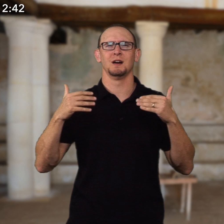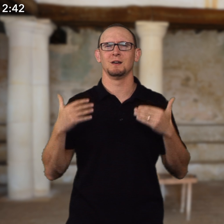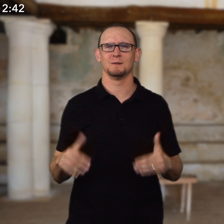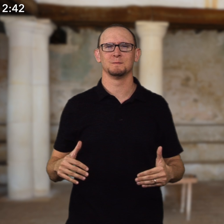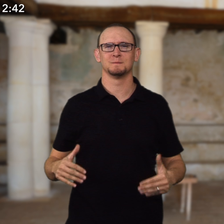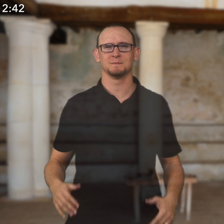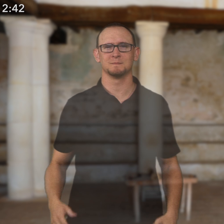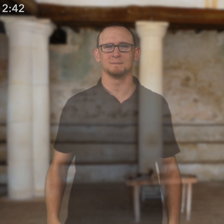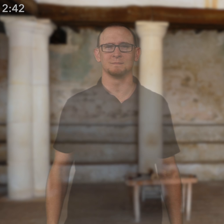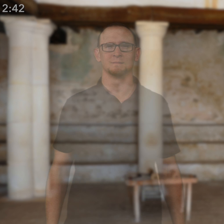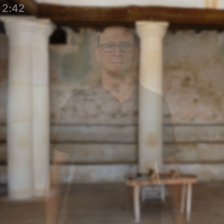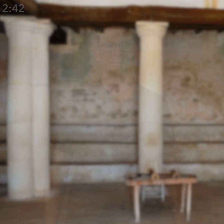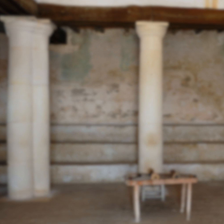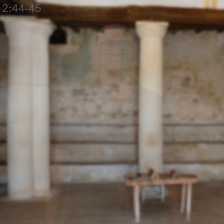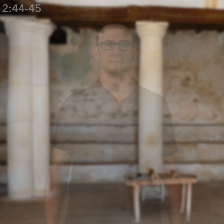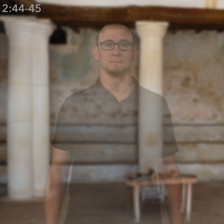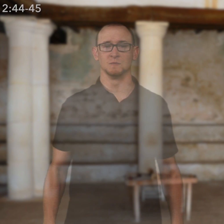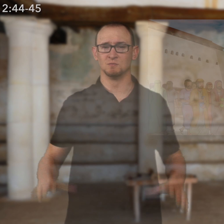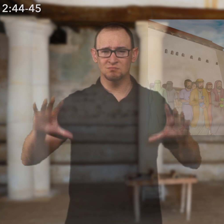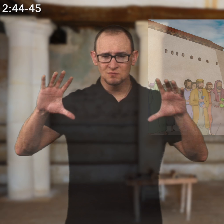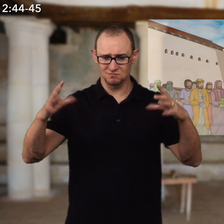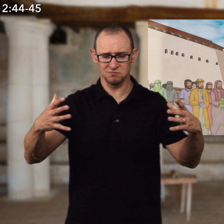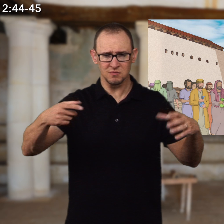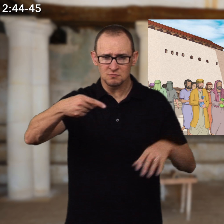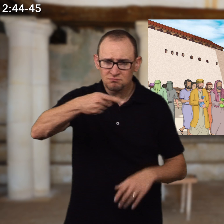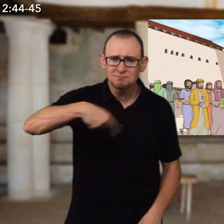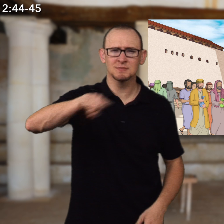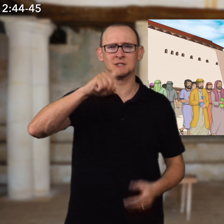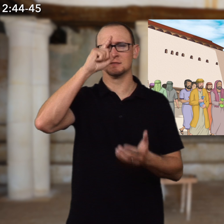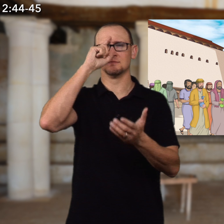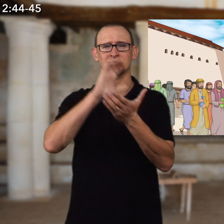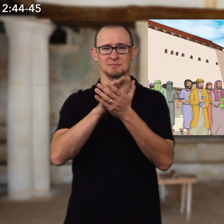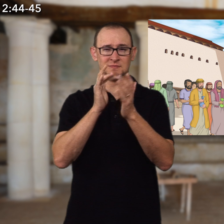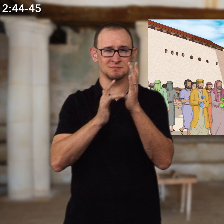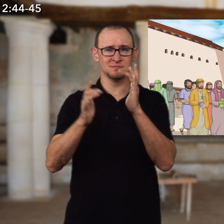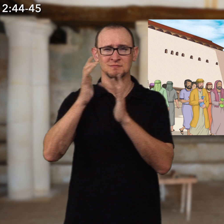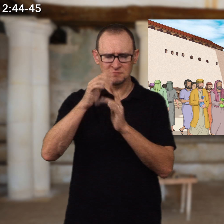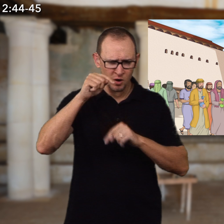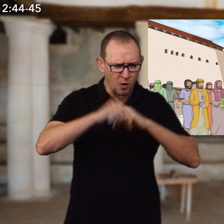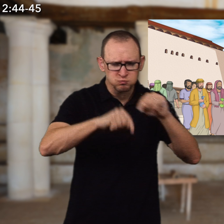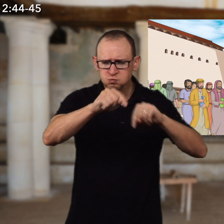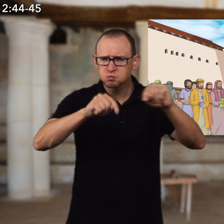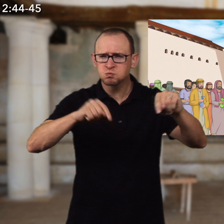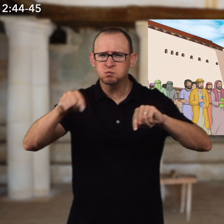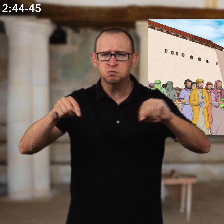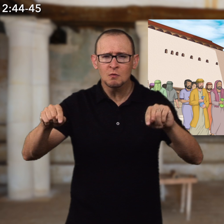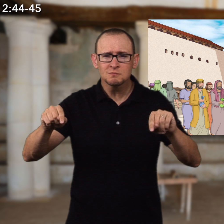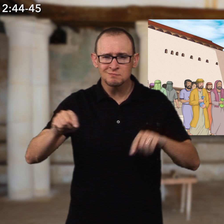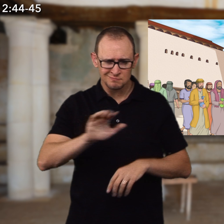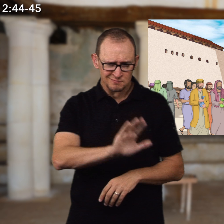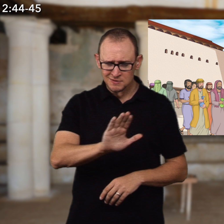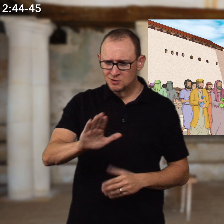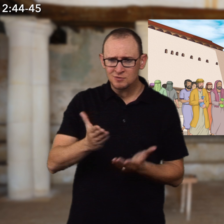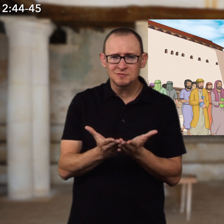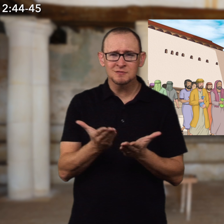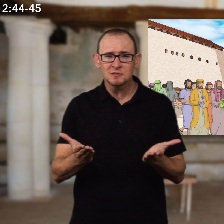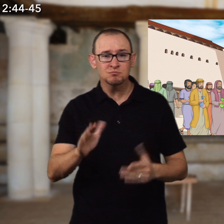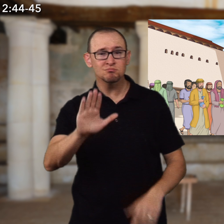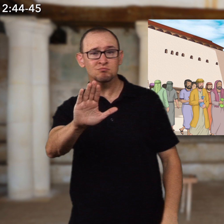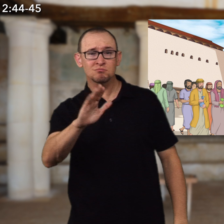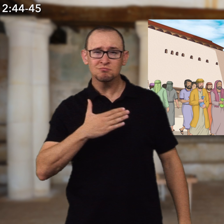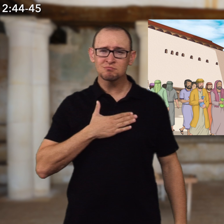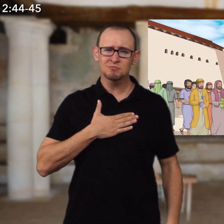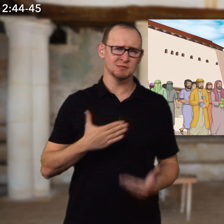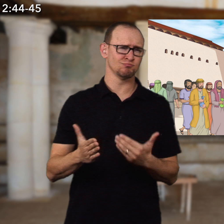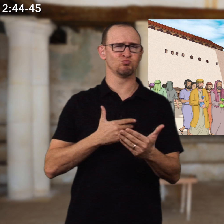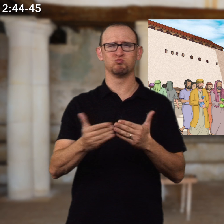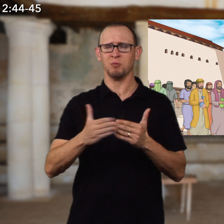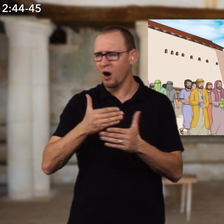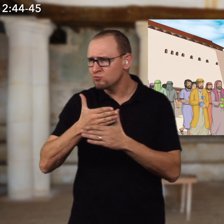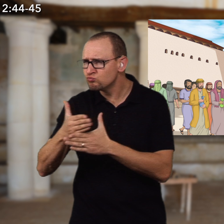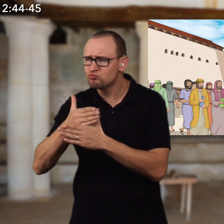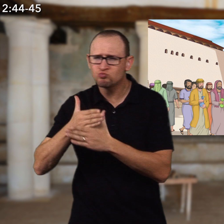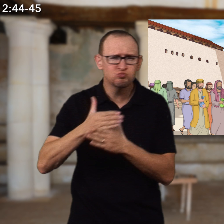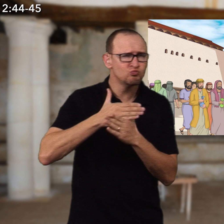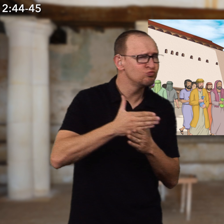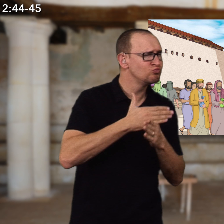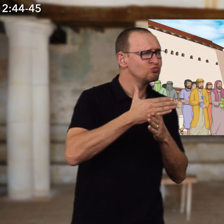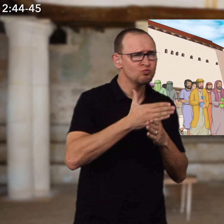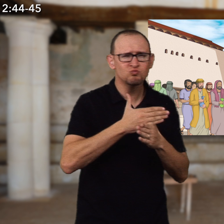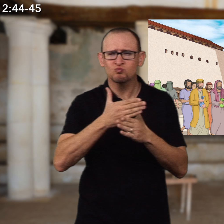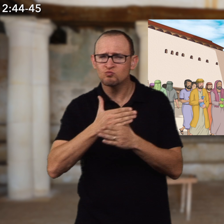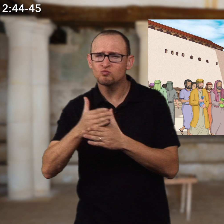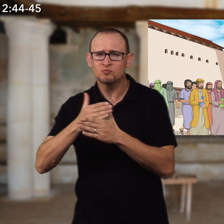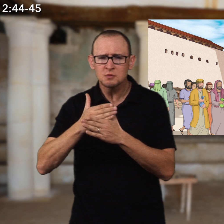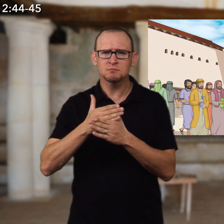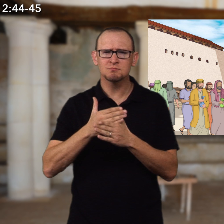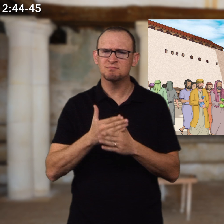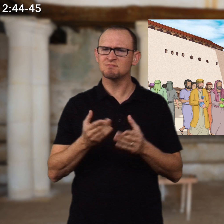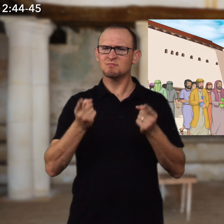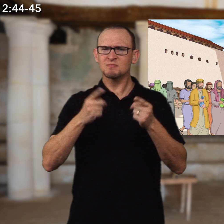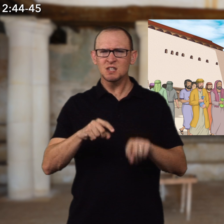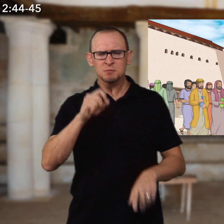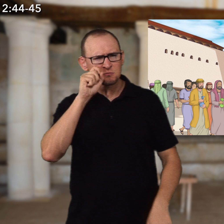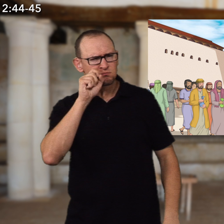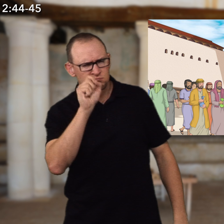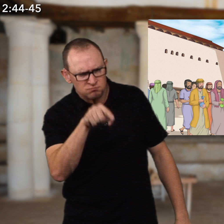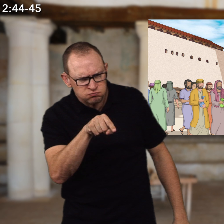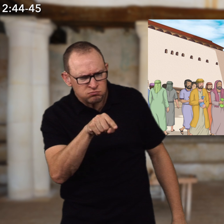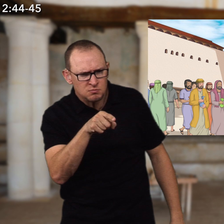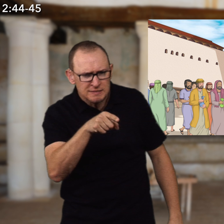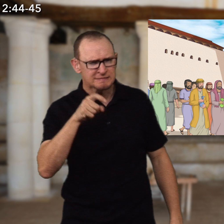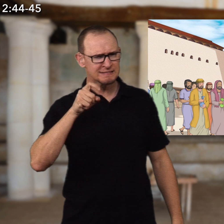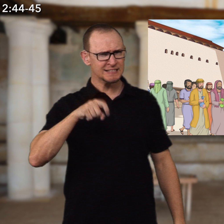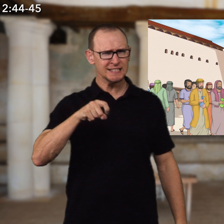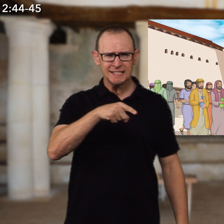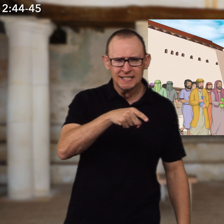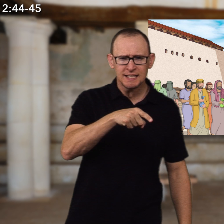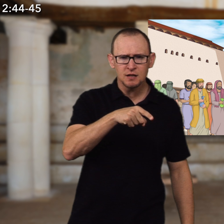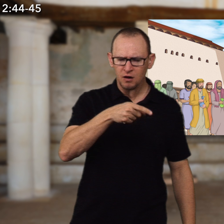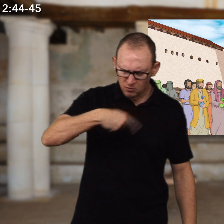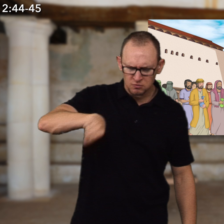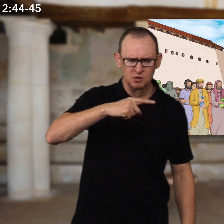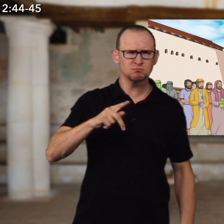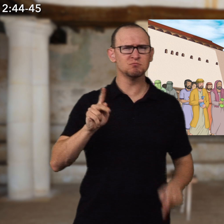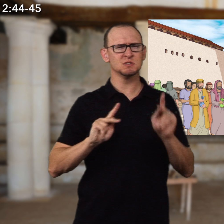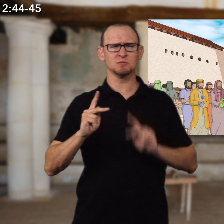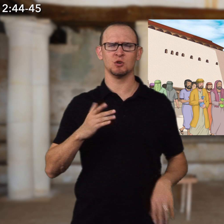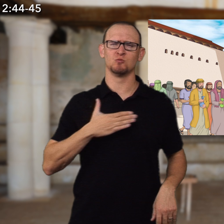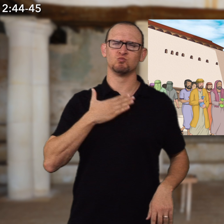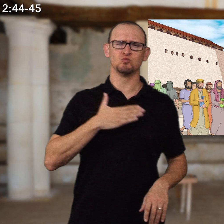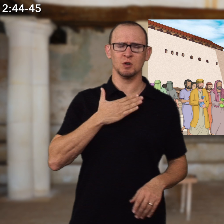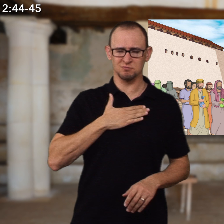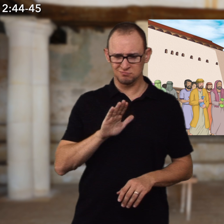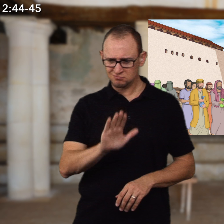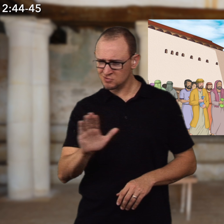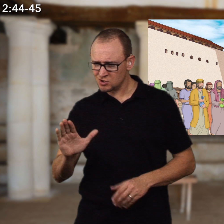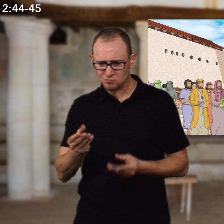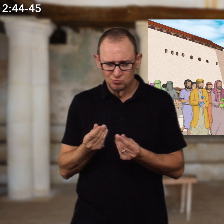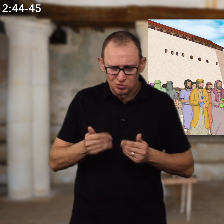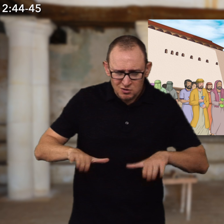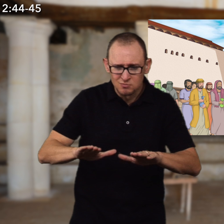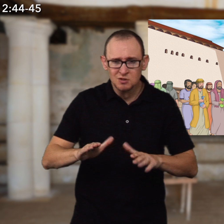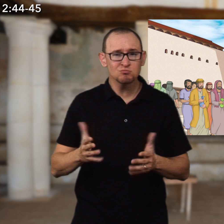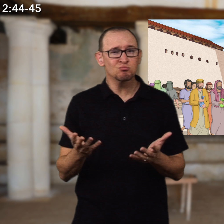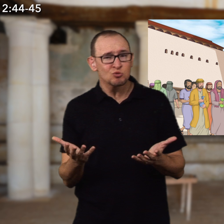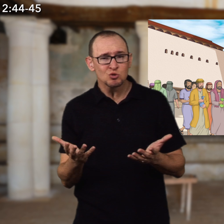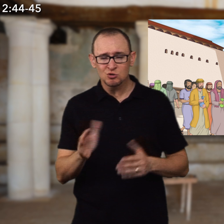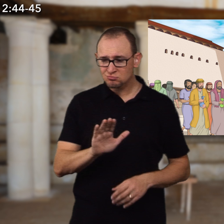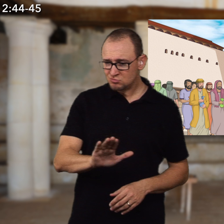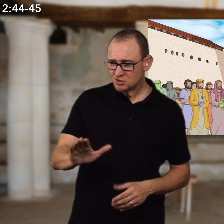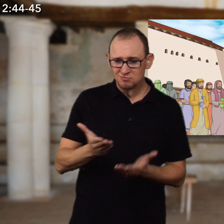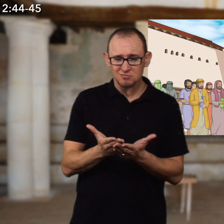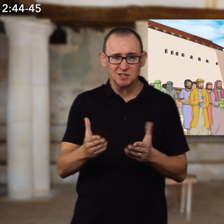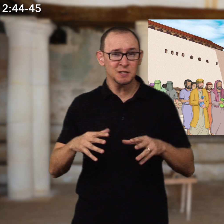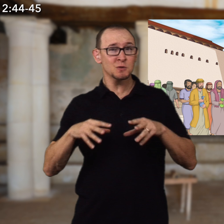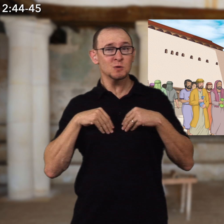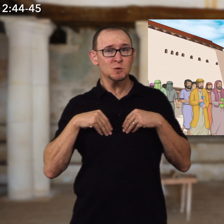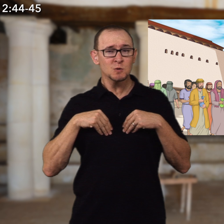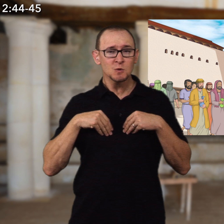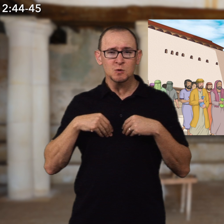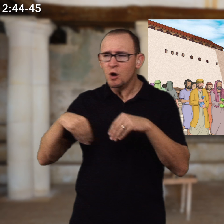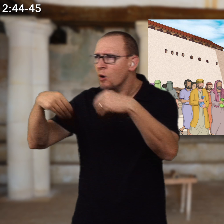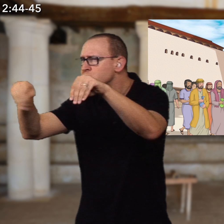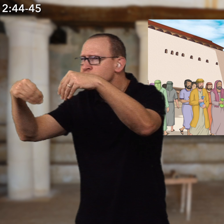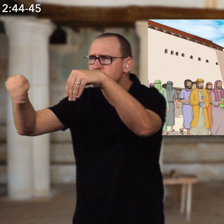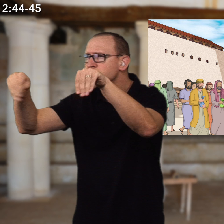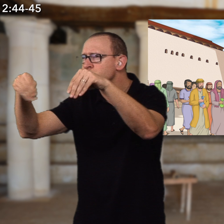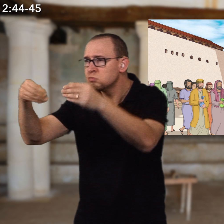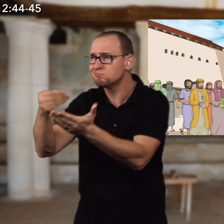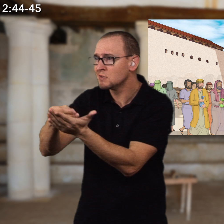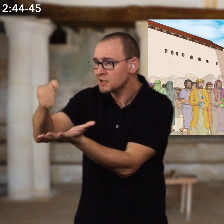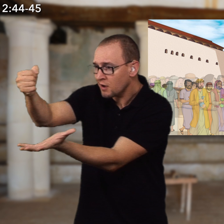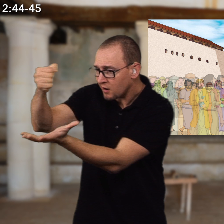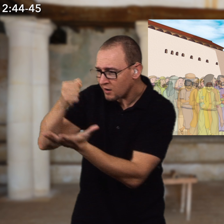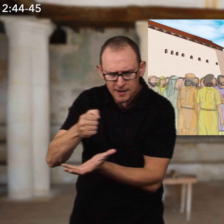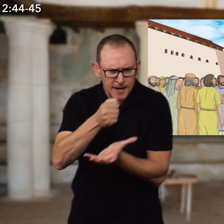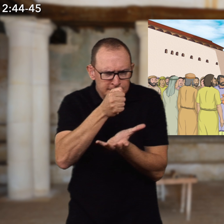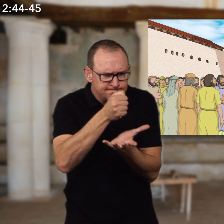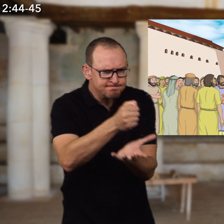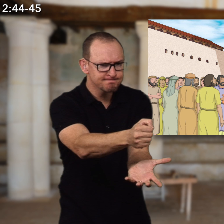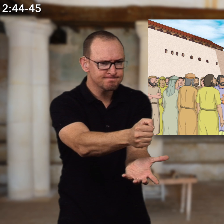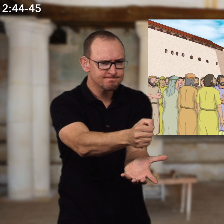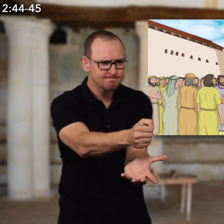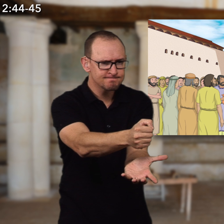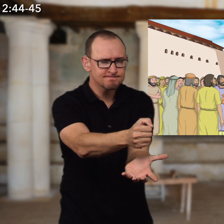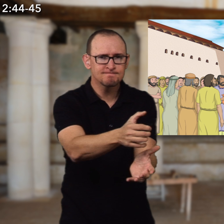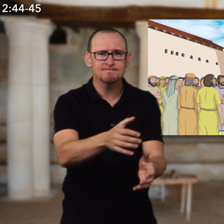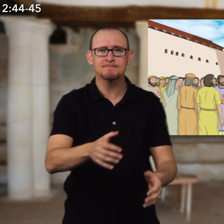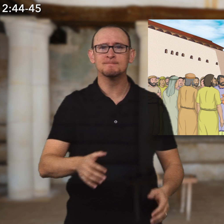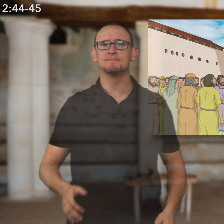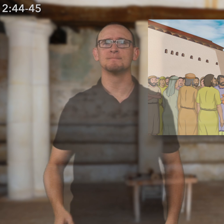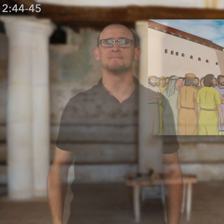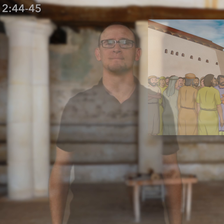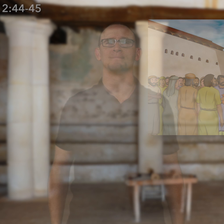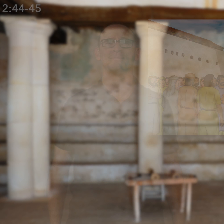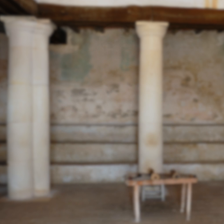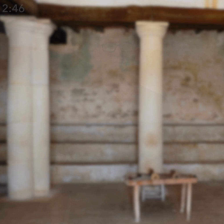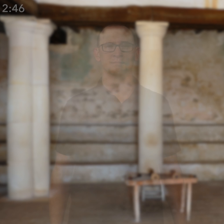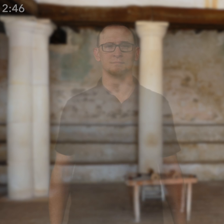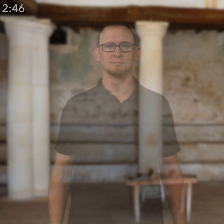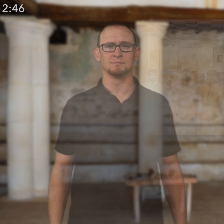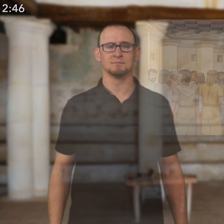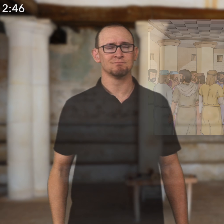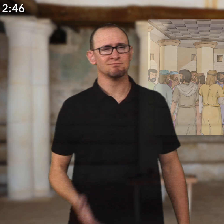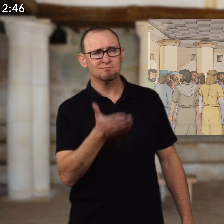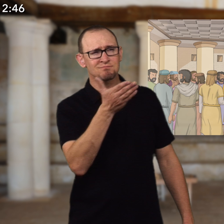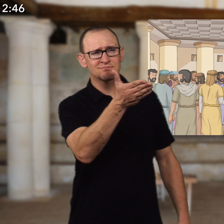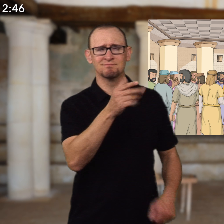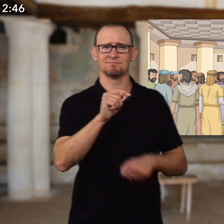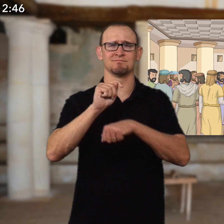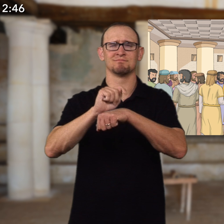All the believers were together and had everything in common. Selling their possessions and goods, they shared with anyone who was in need.